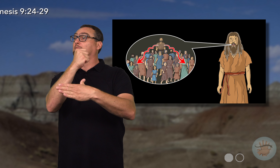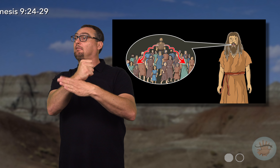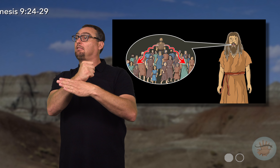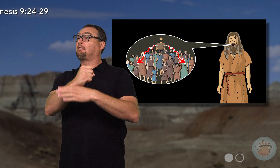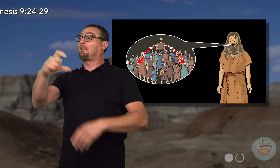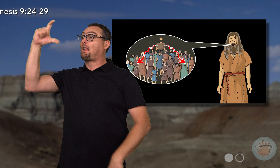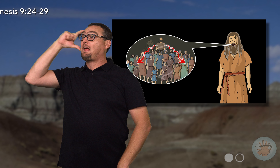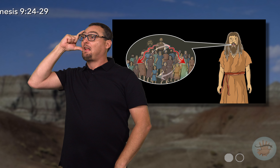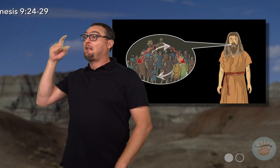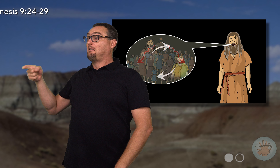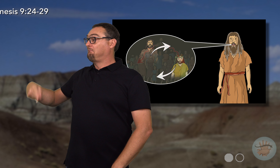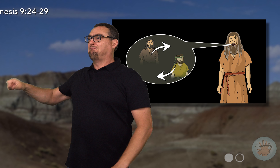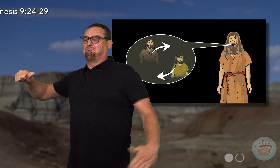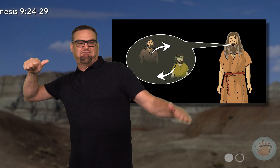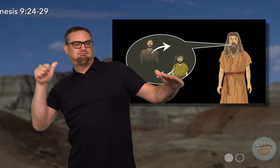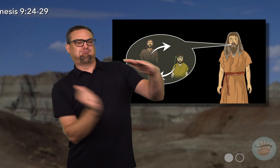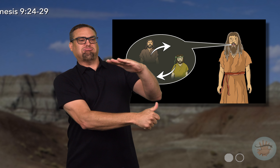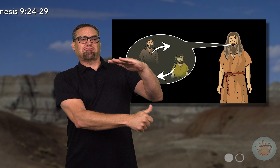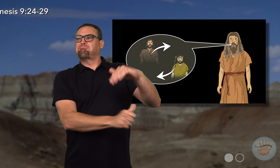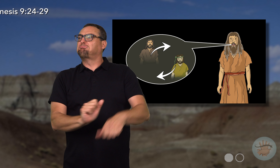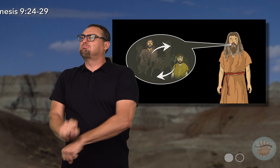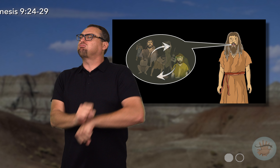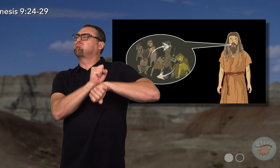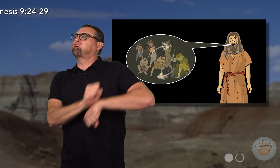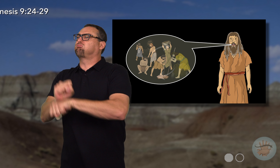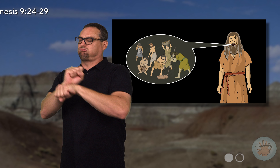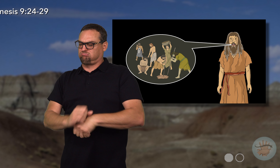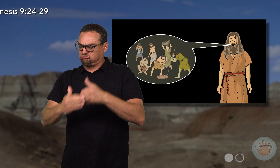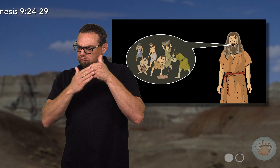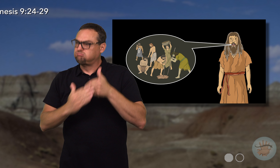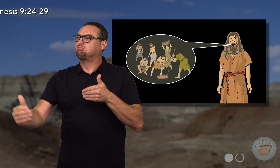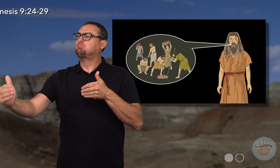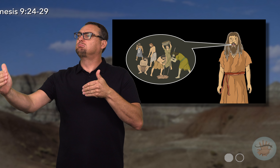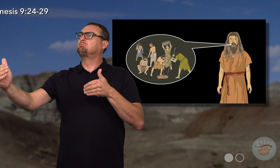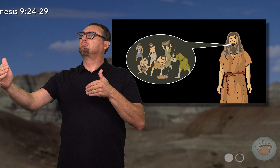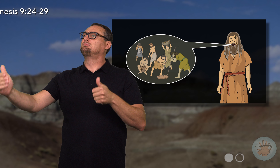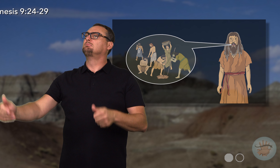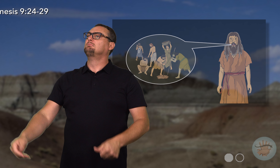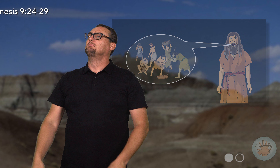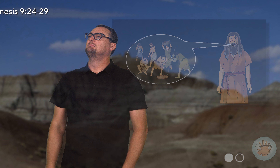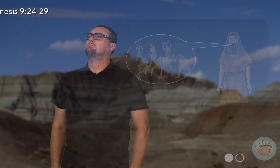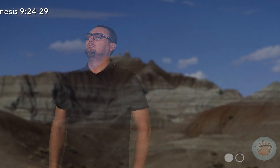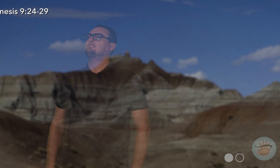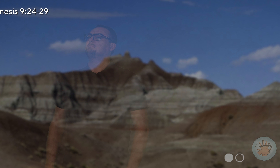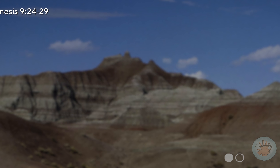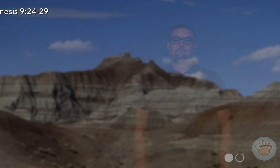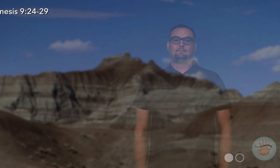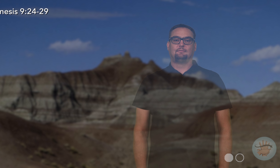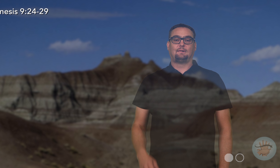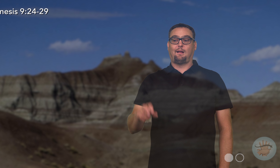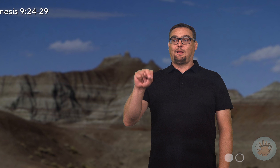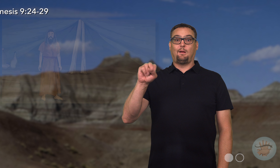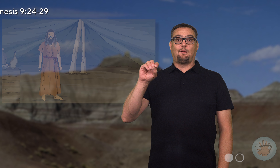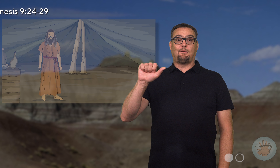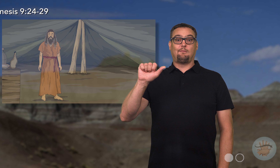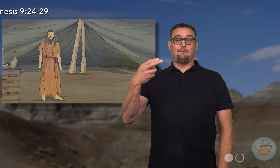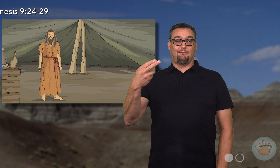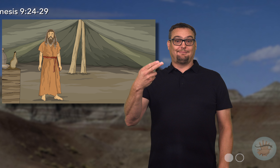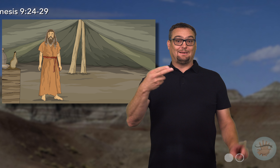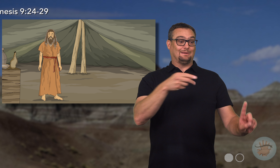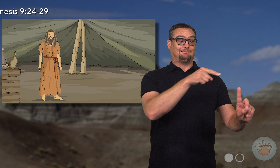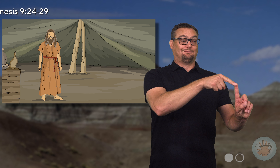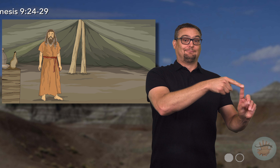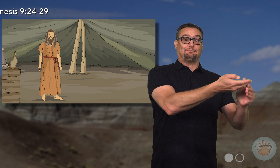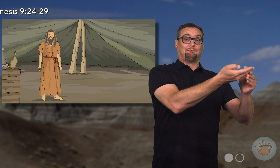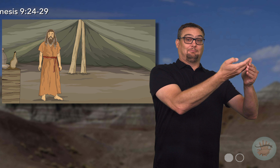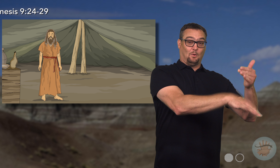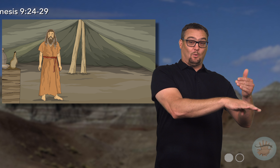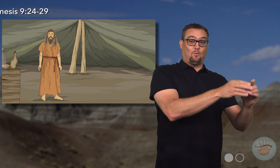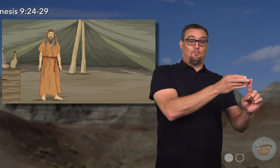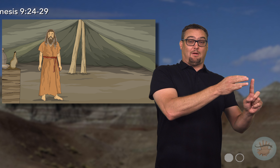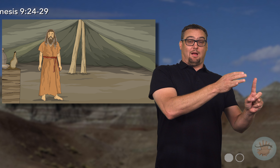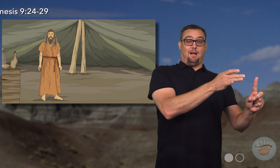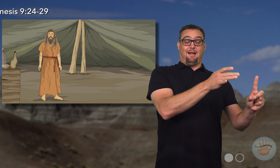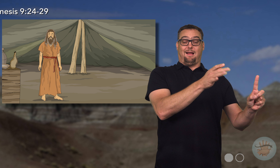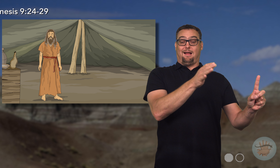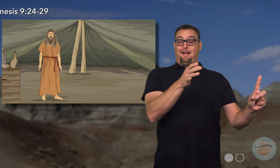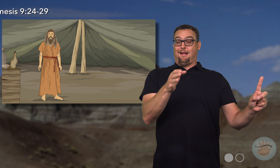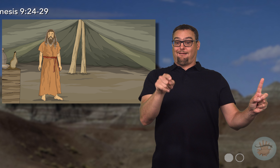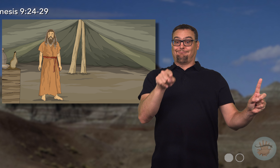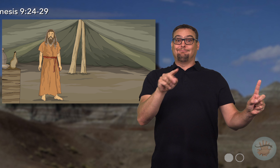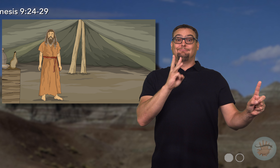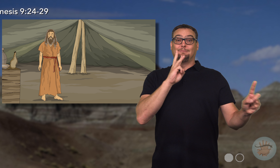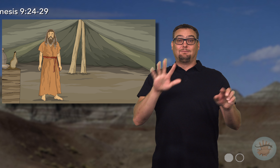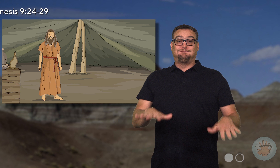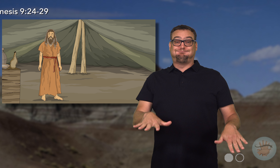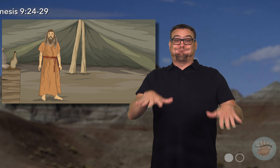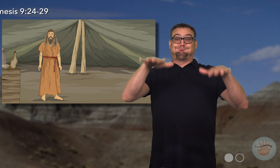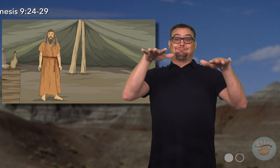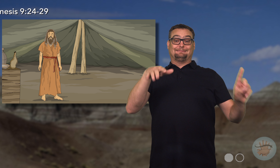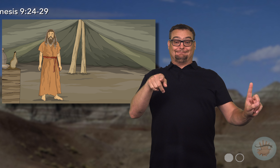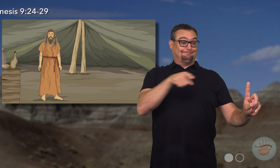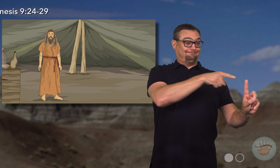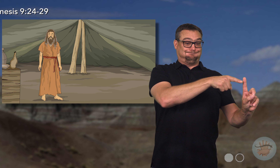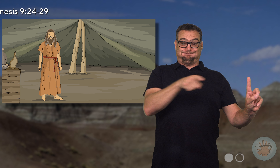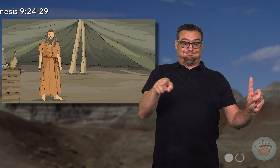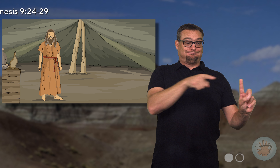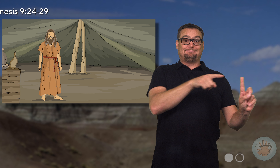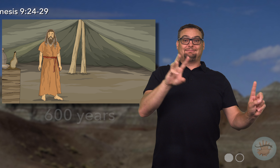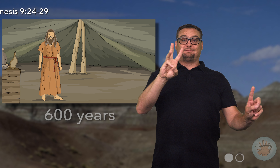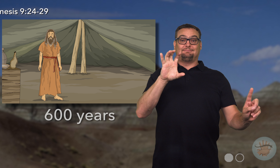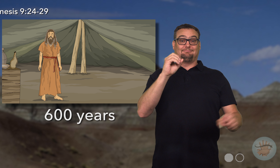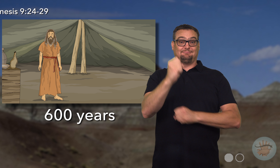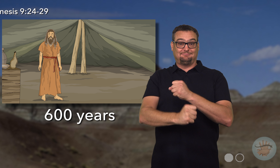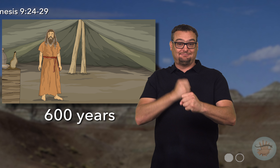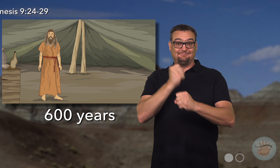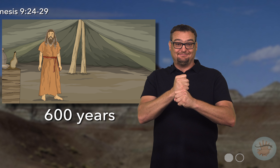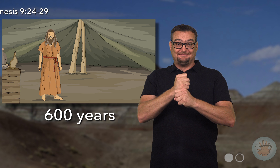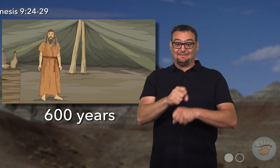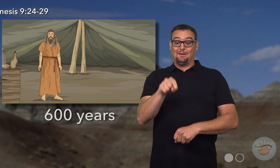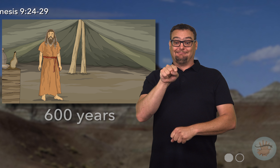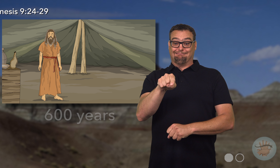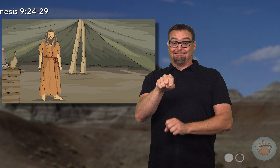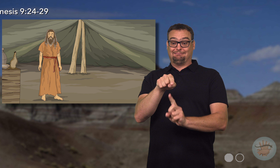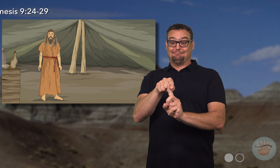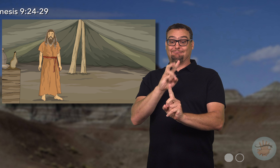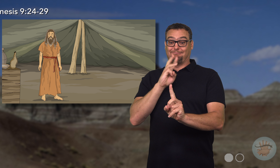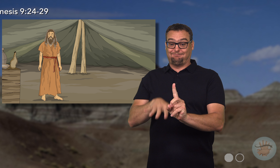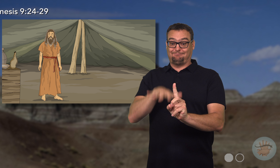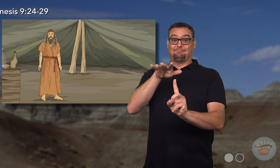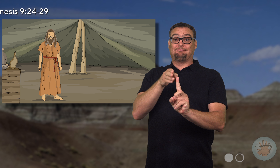may he dwell in the tents of Shem, and may Canaan be his servant.”